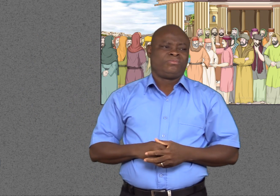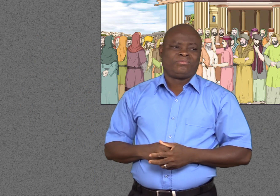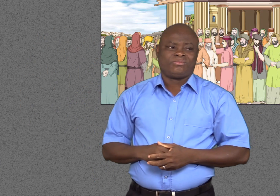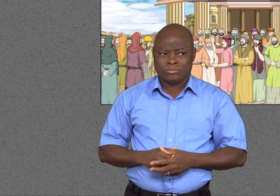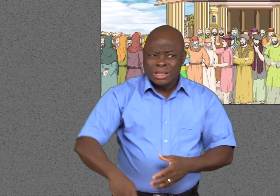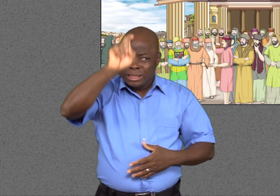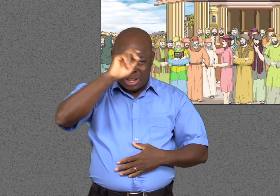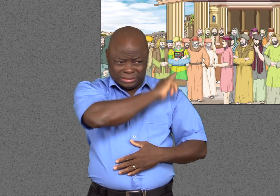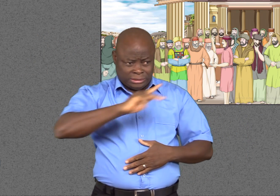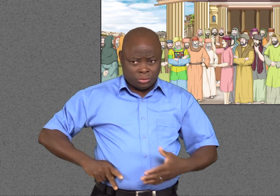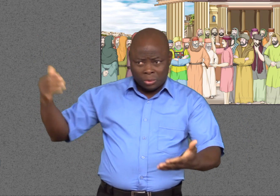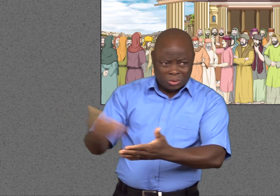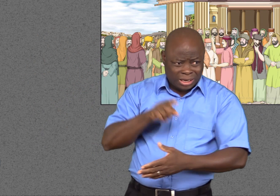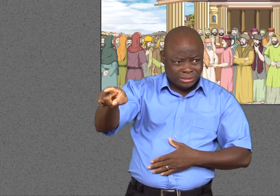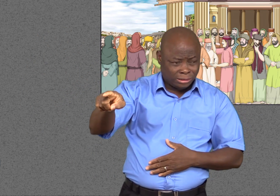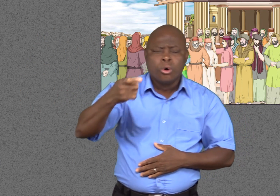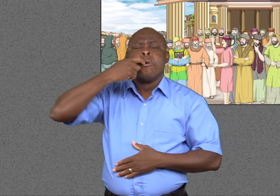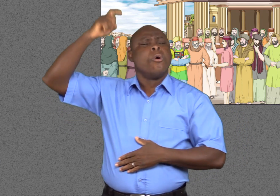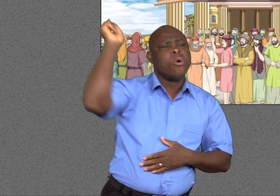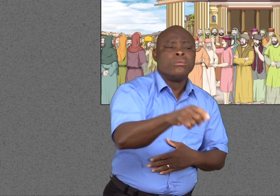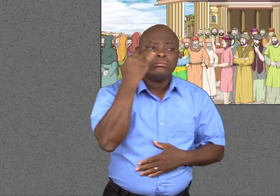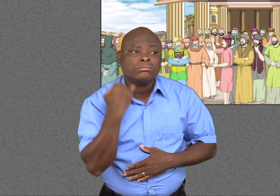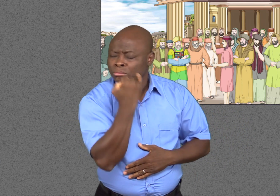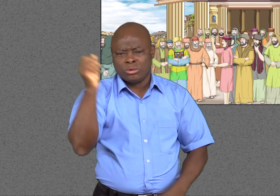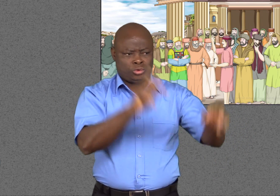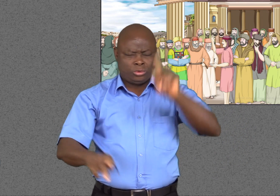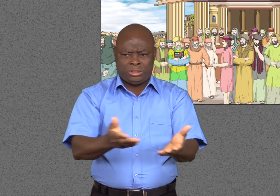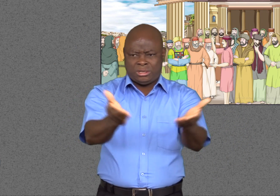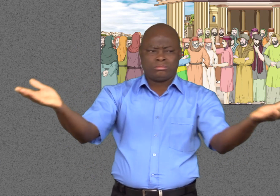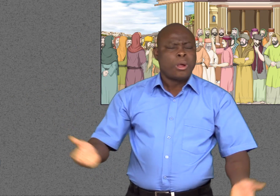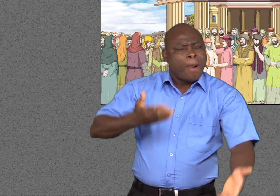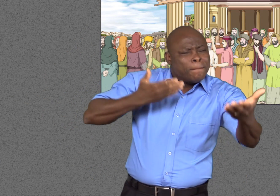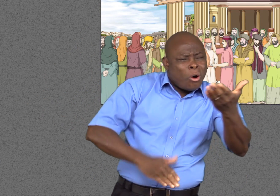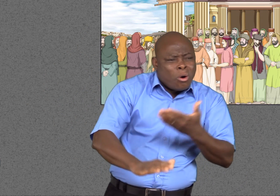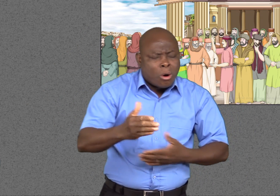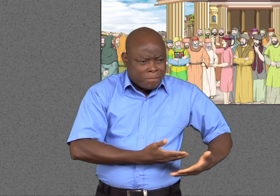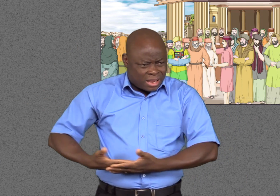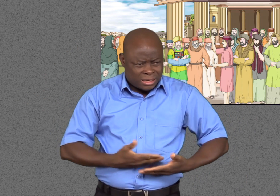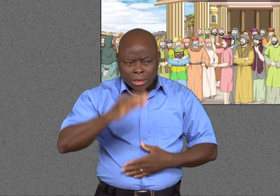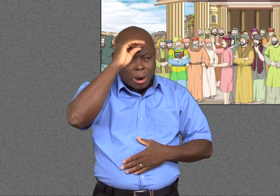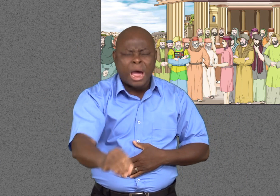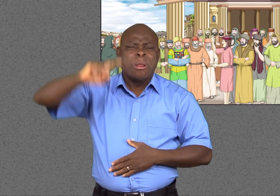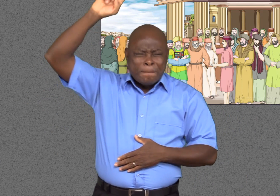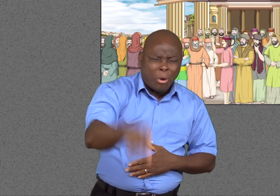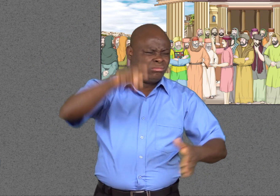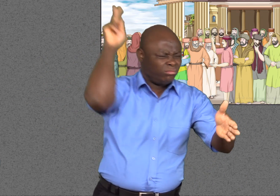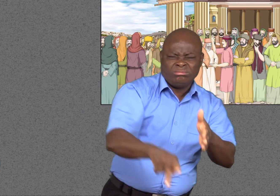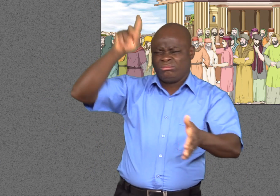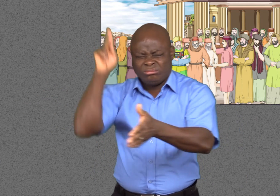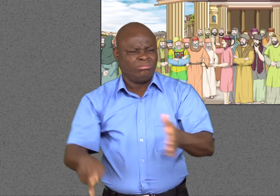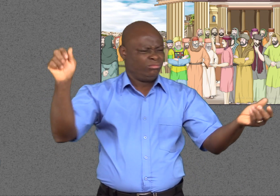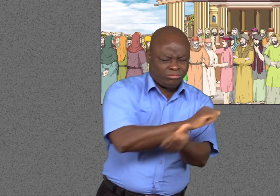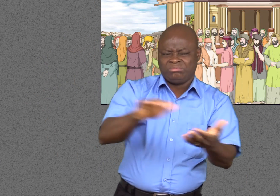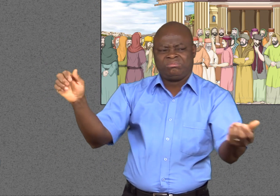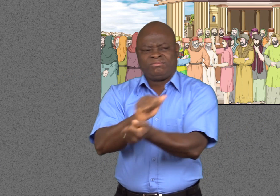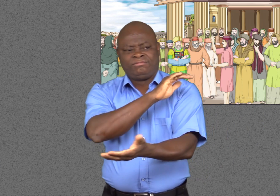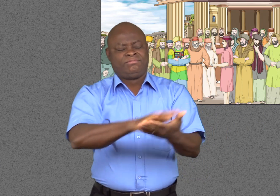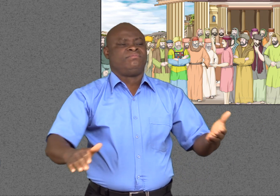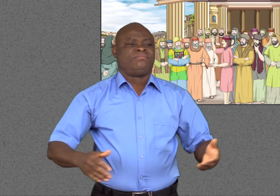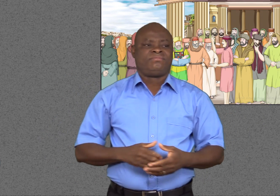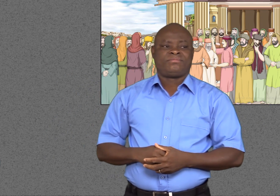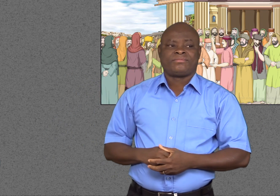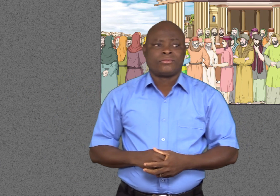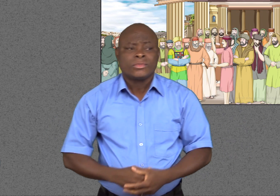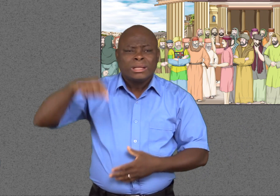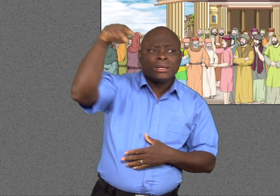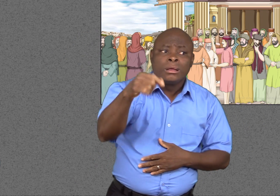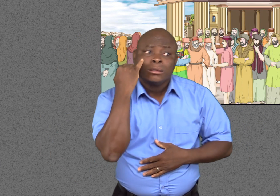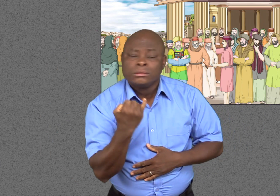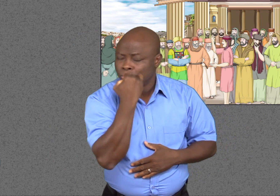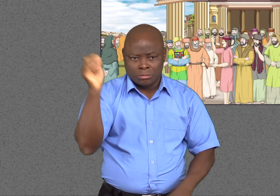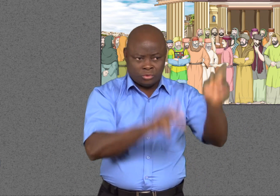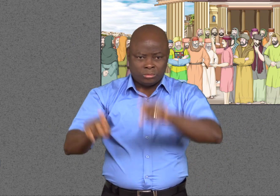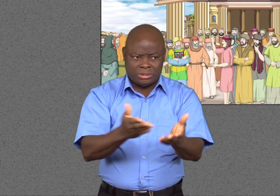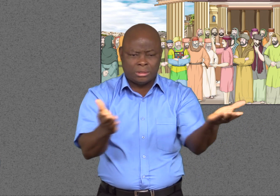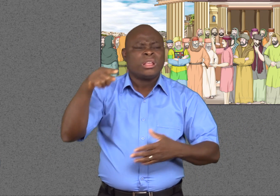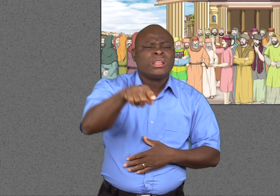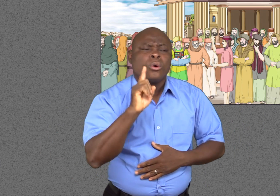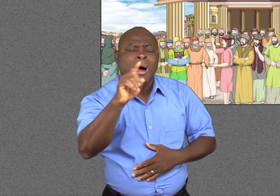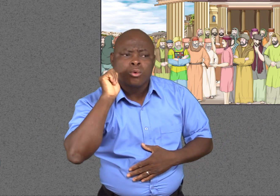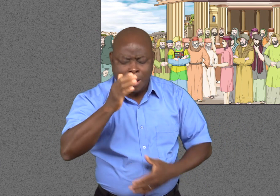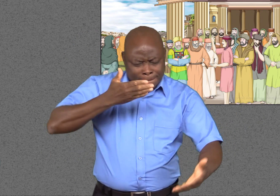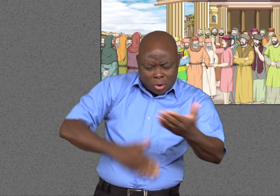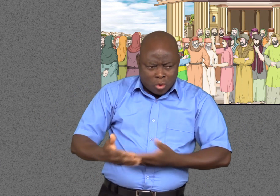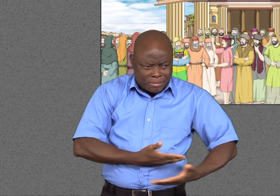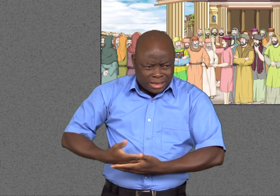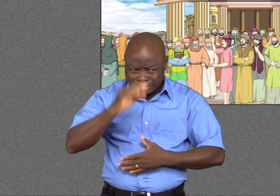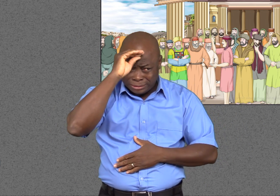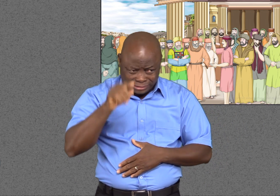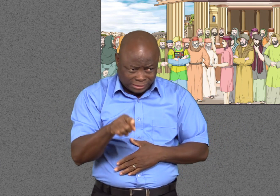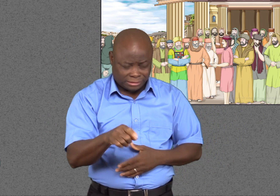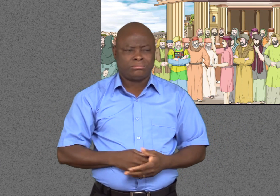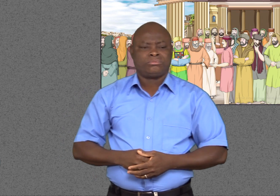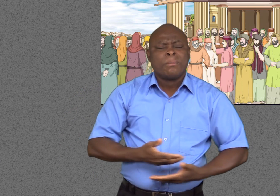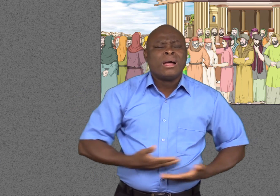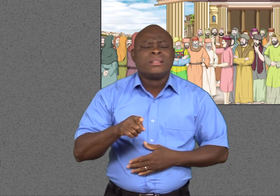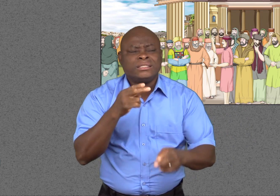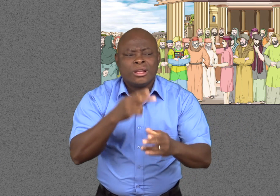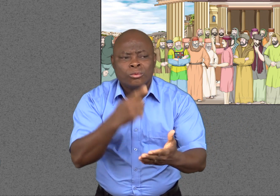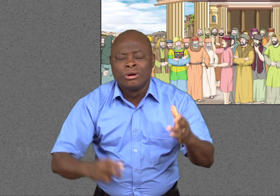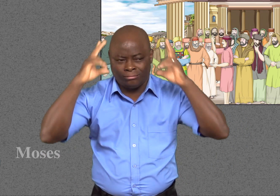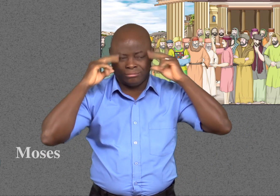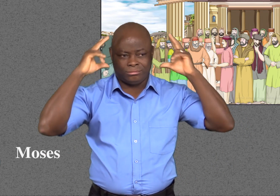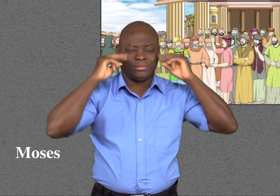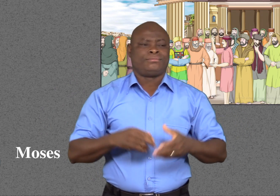He exploited our people and oppressed our fathers, forcing them to abandon their infants so they would die.